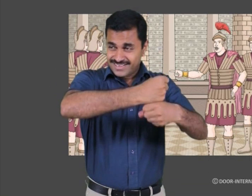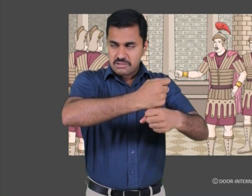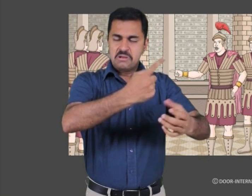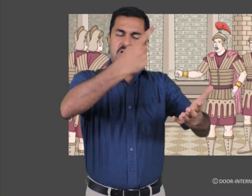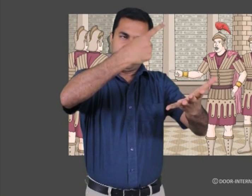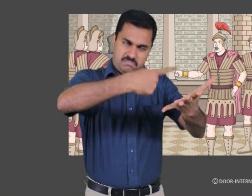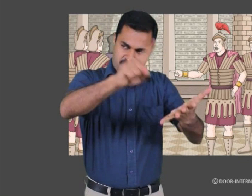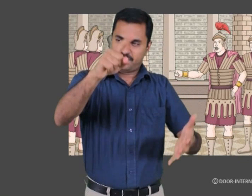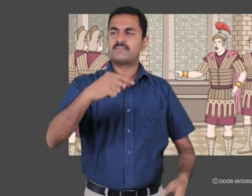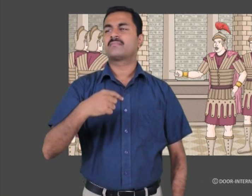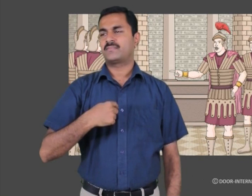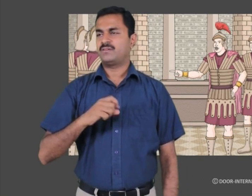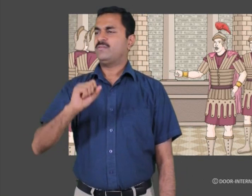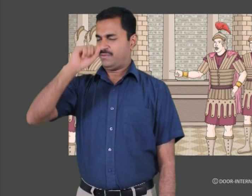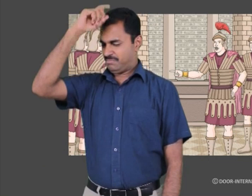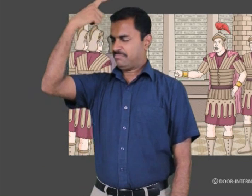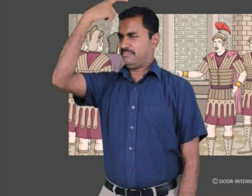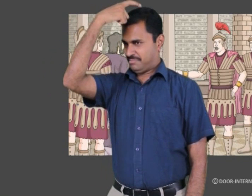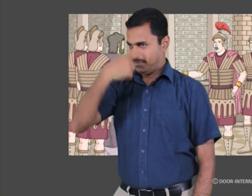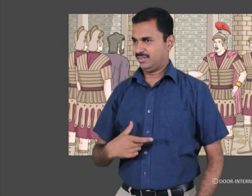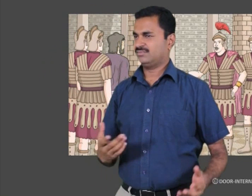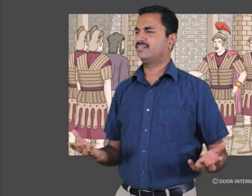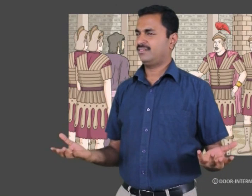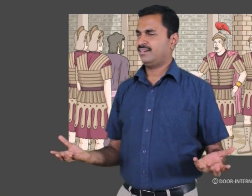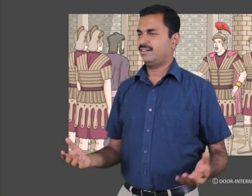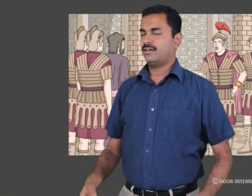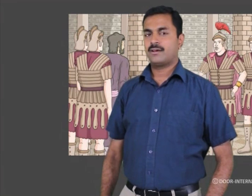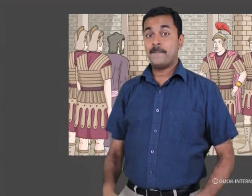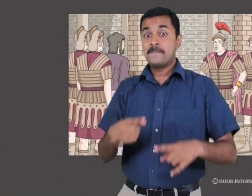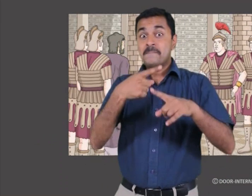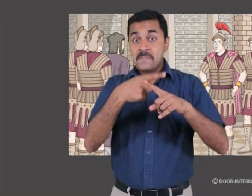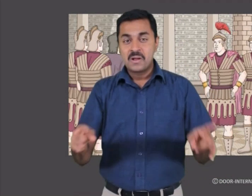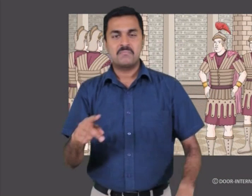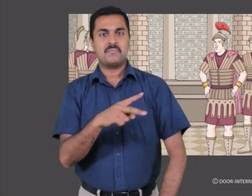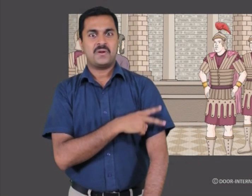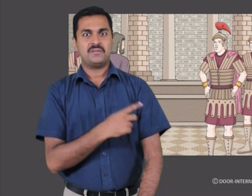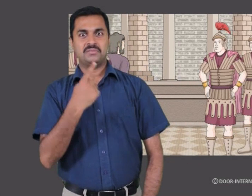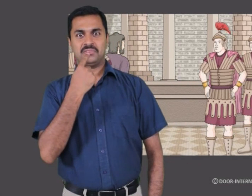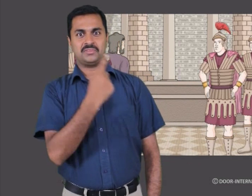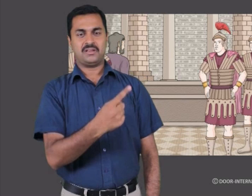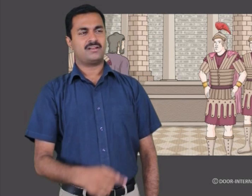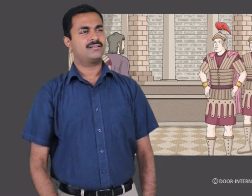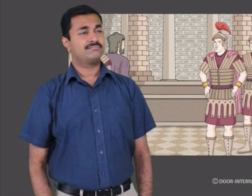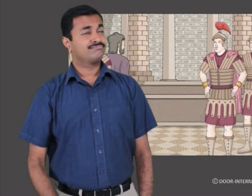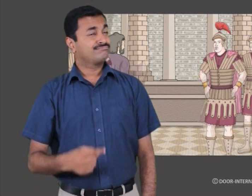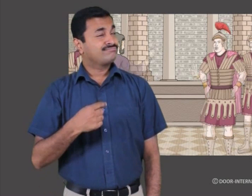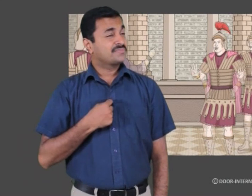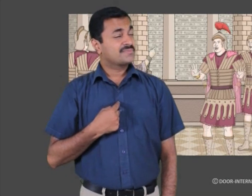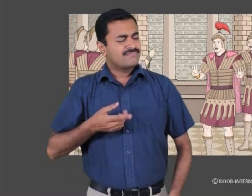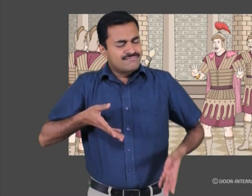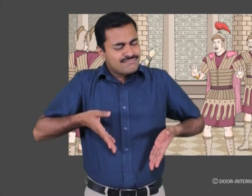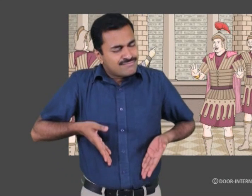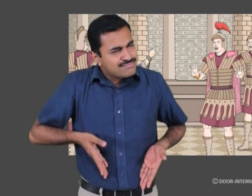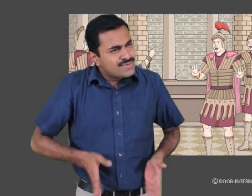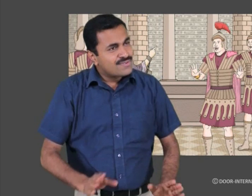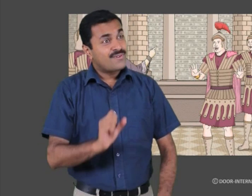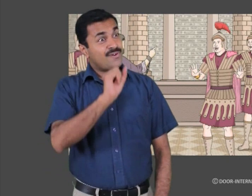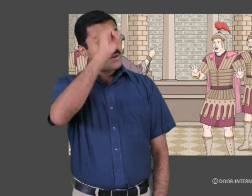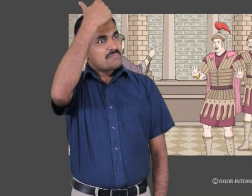“But I was born a citizen,” Paul replied.